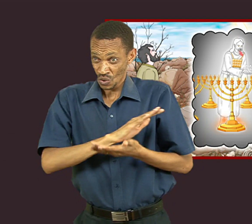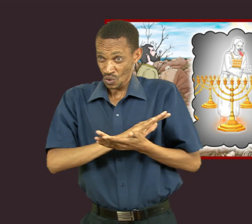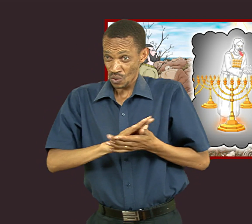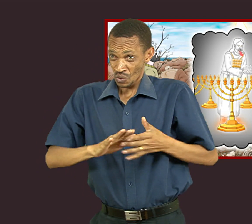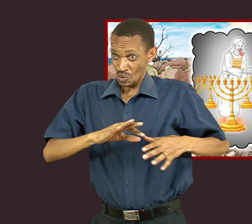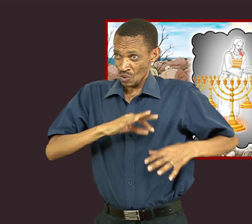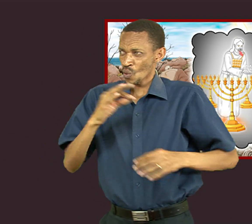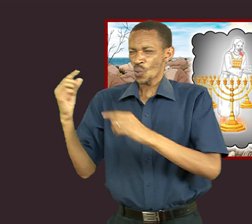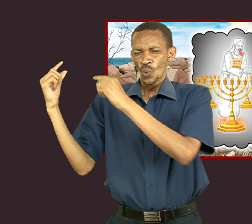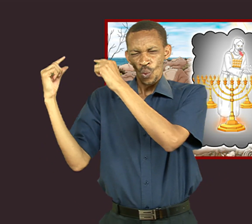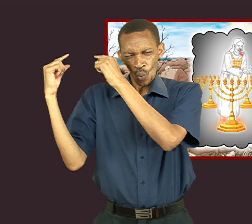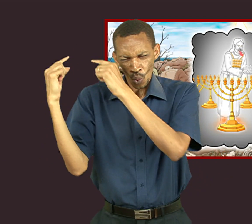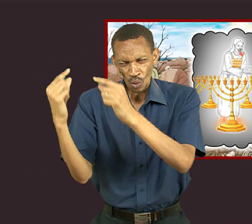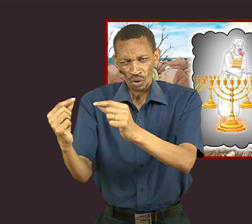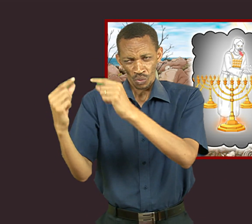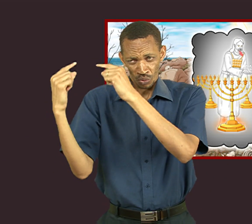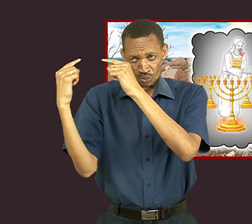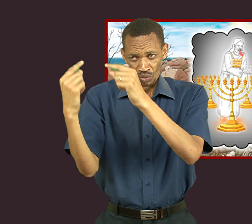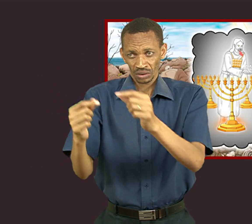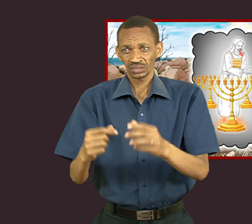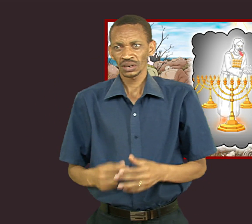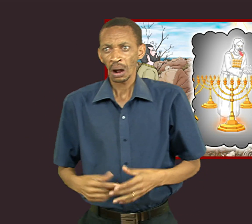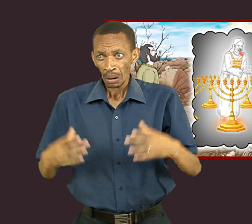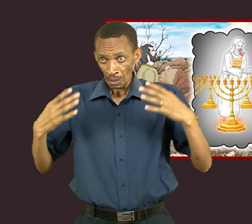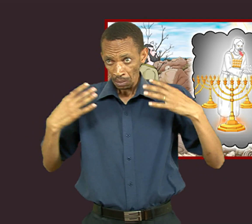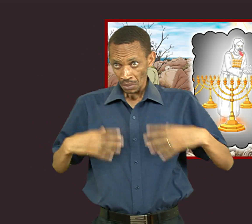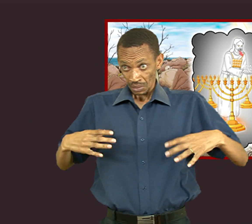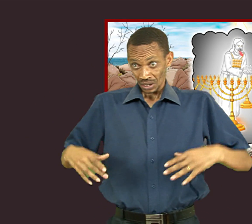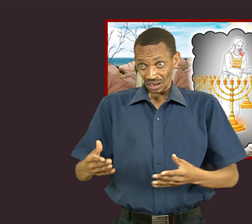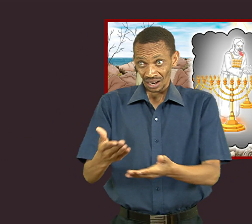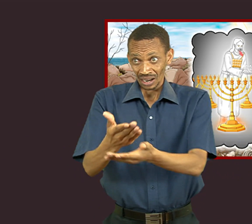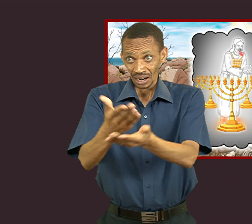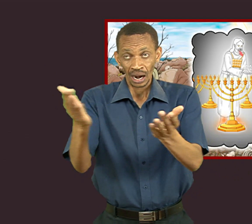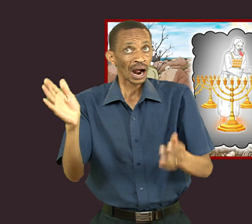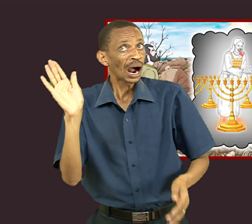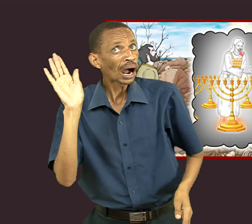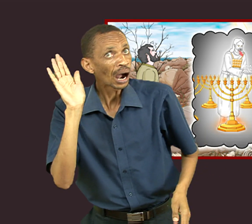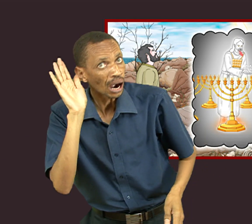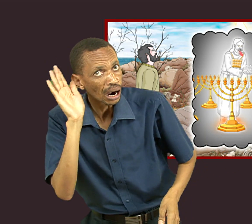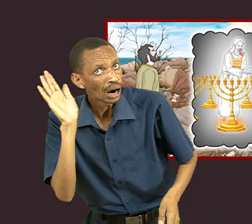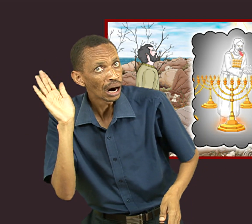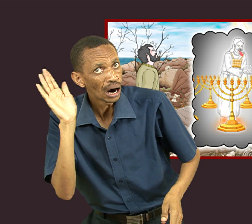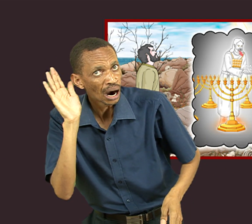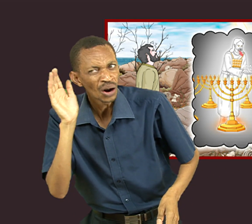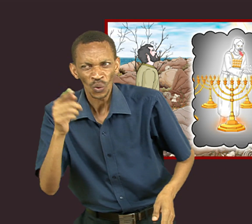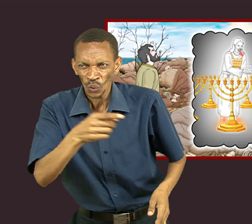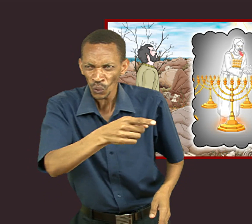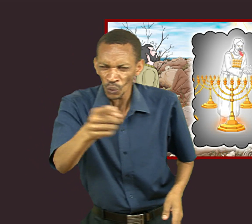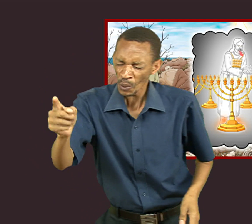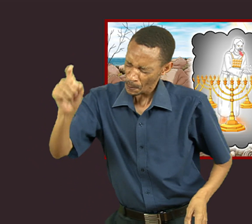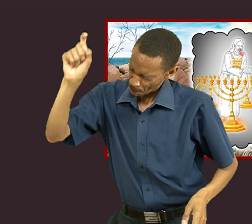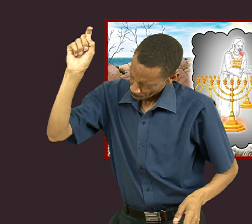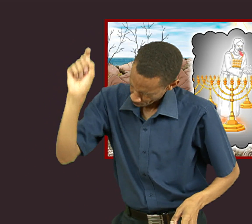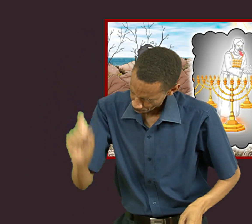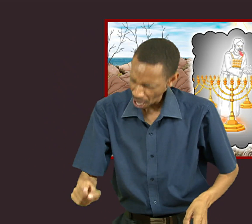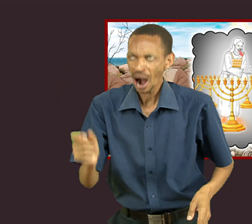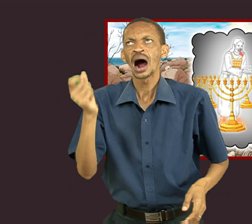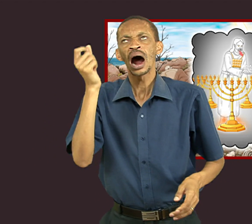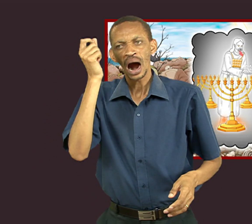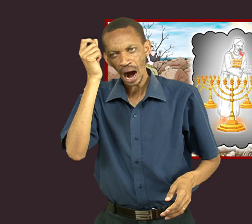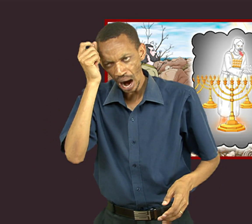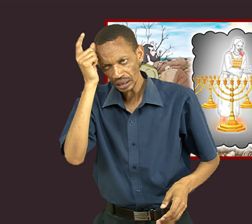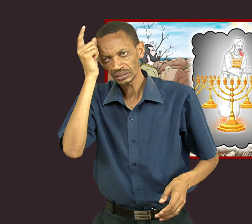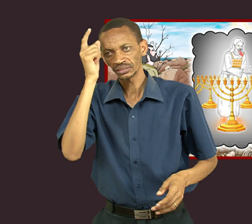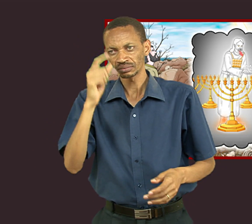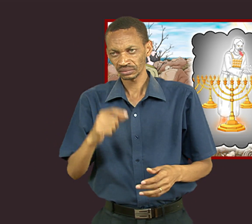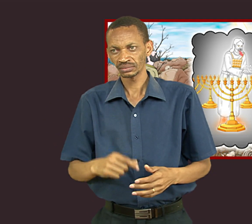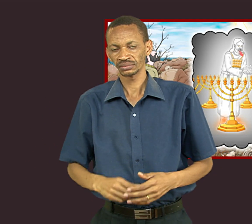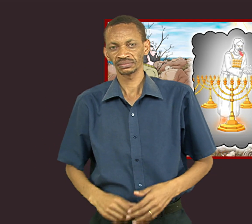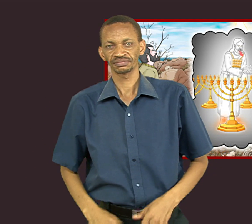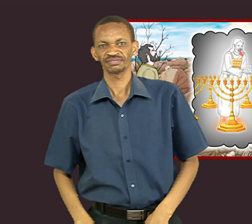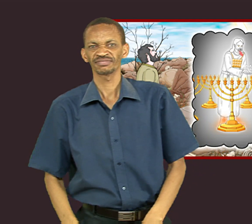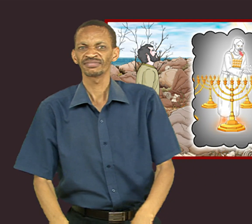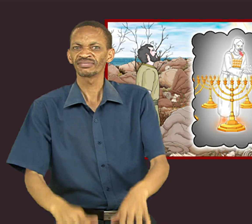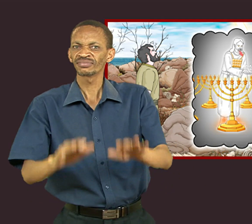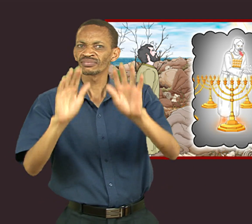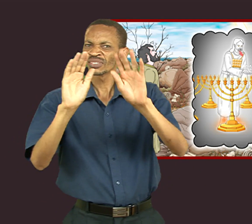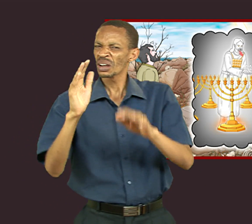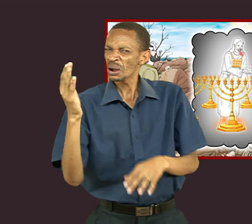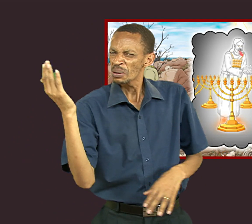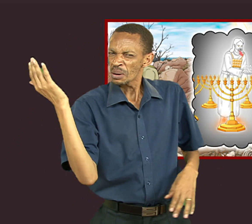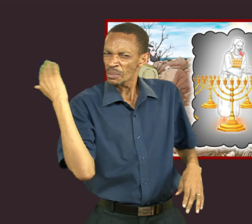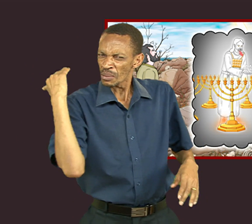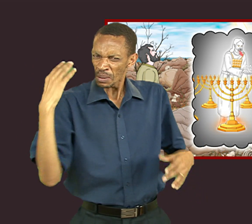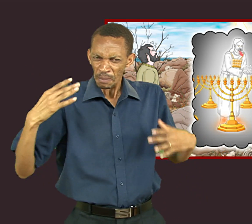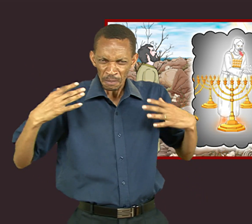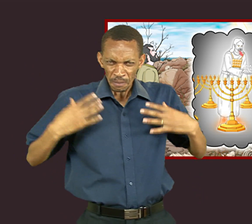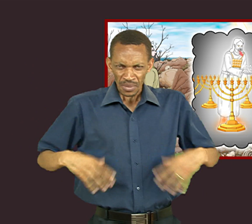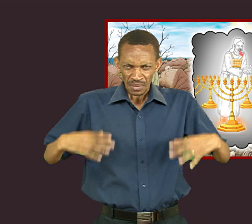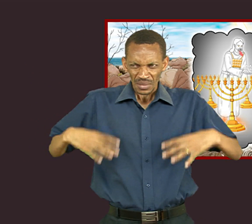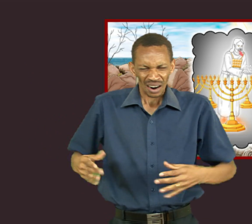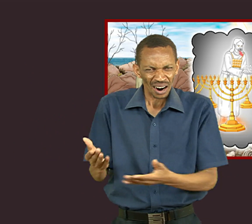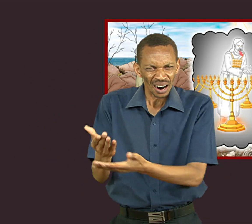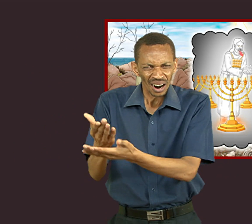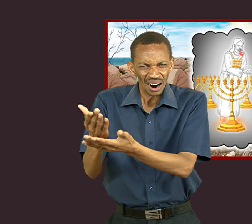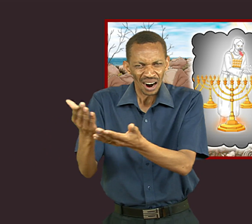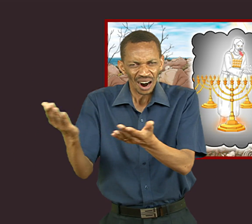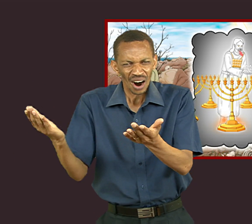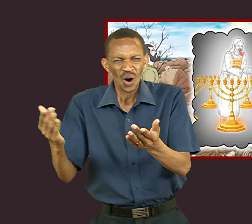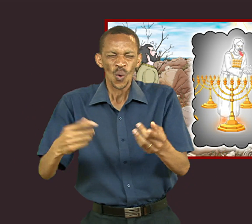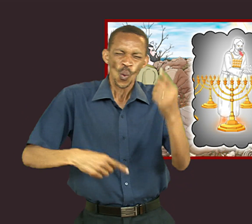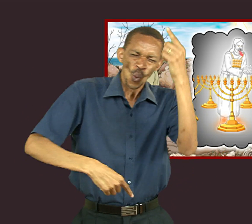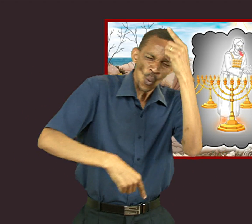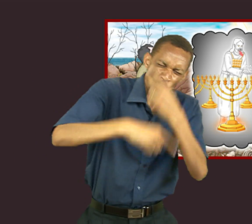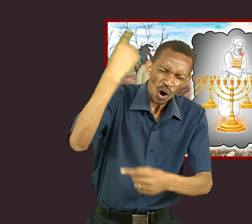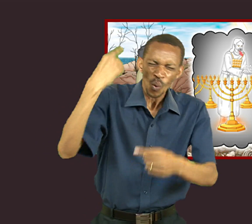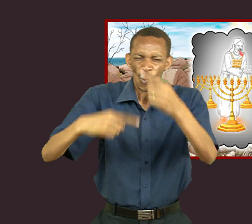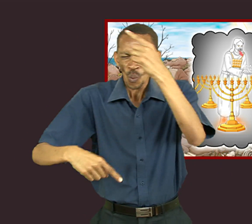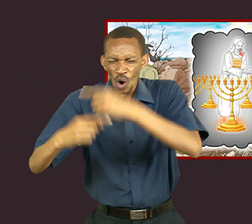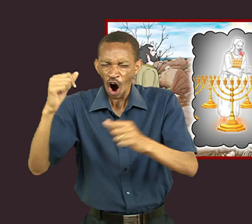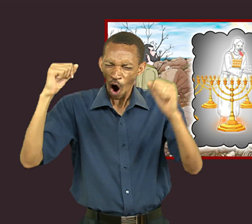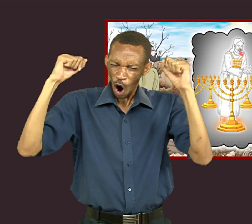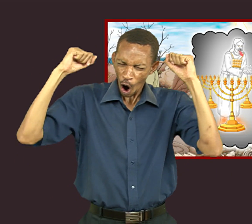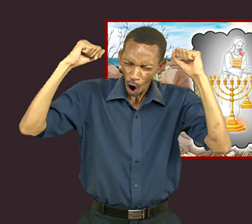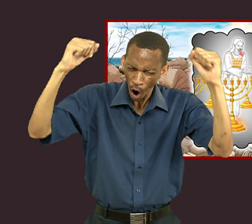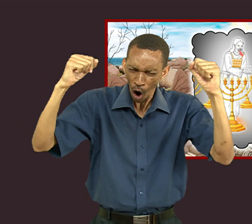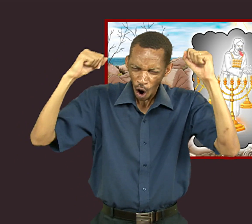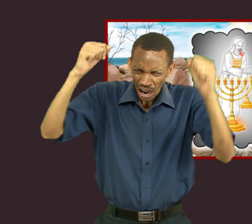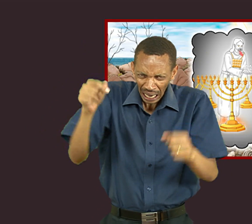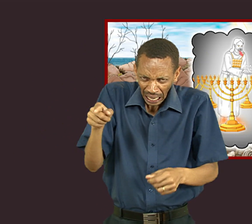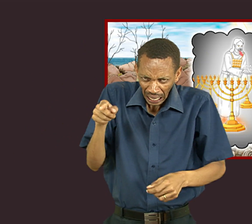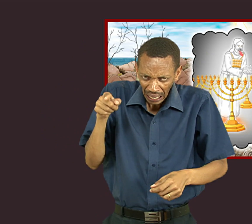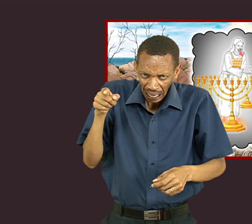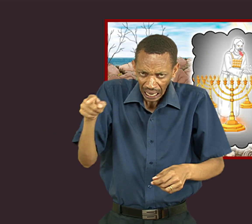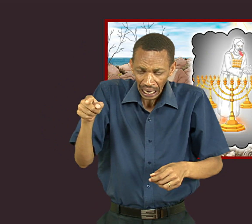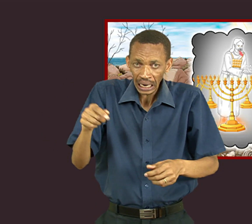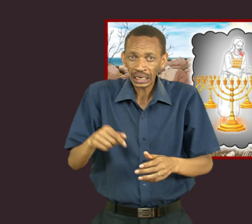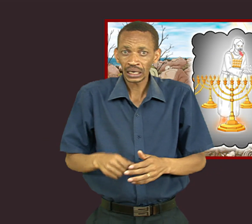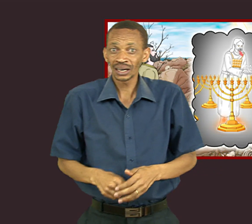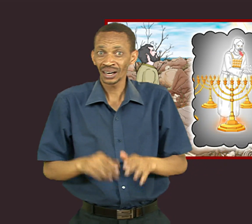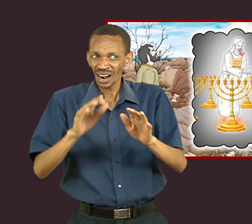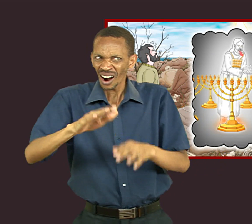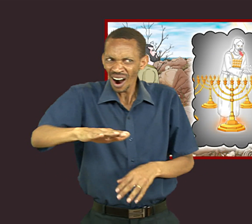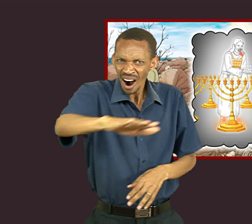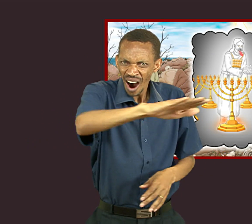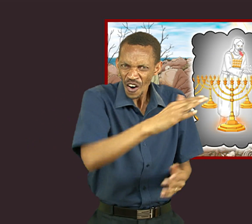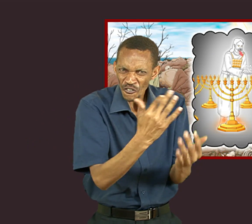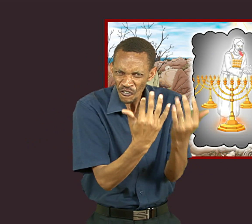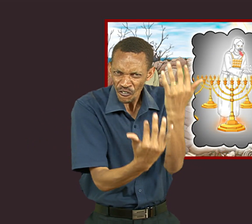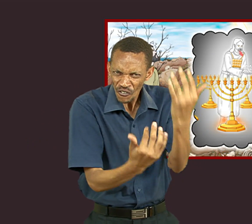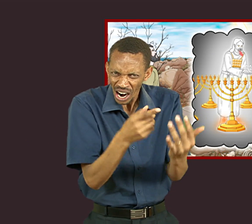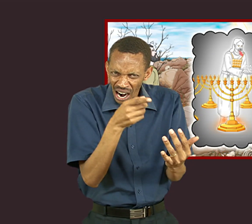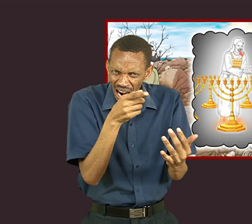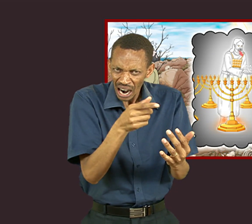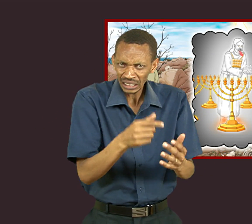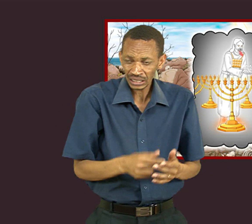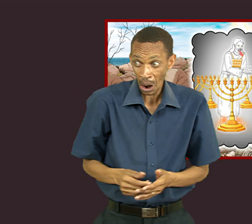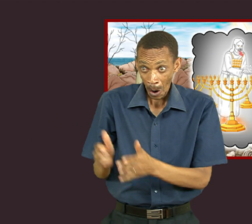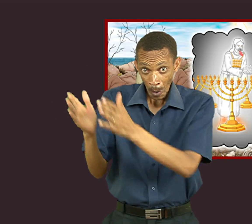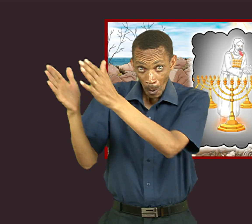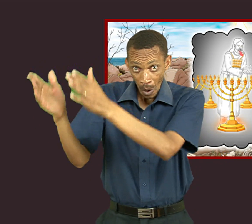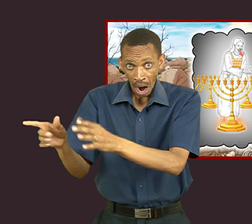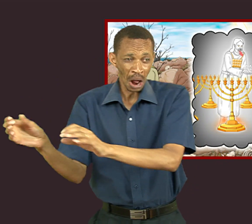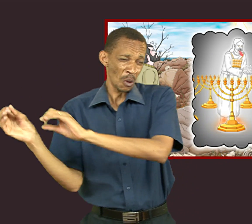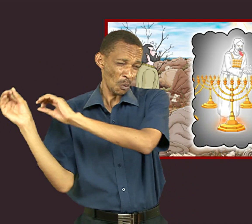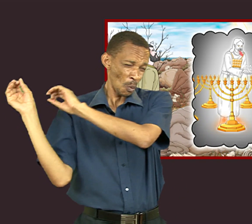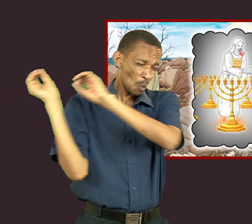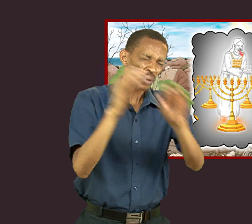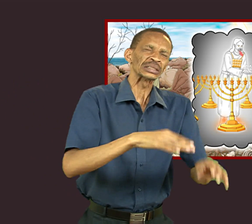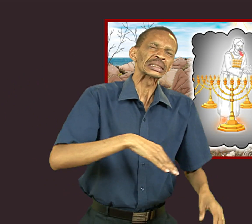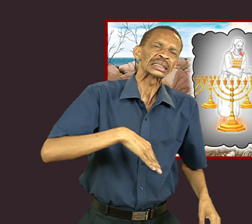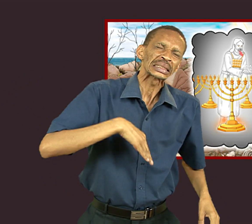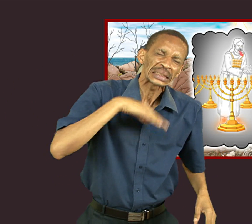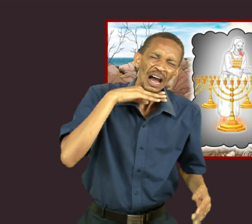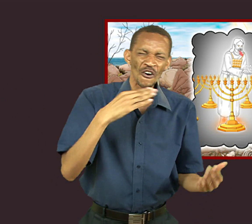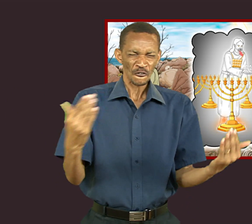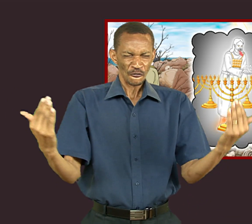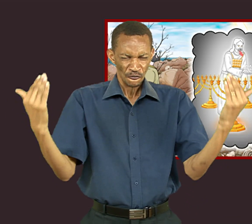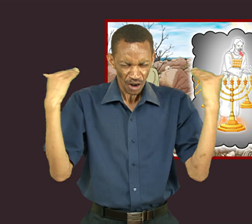He who has an ear, let him hear what the Spirit says to the churches.